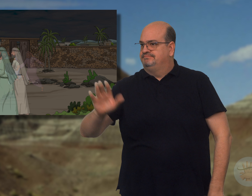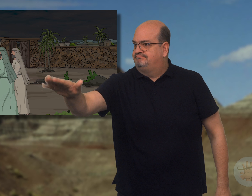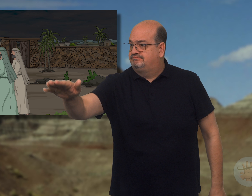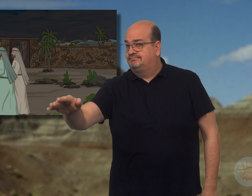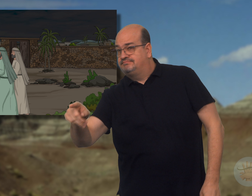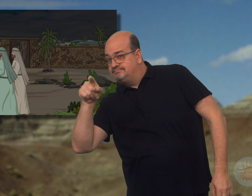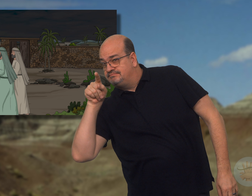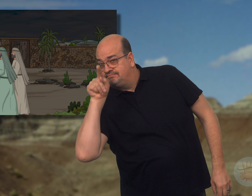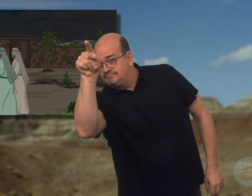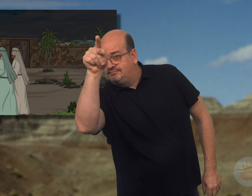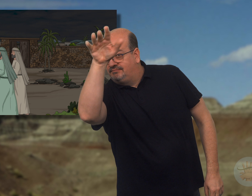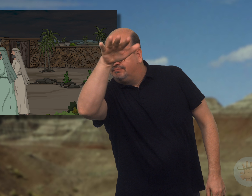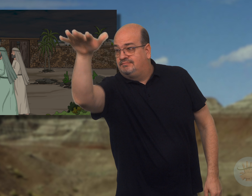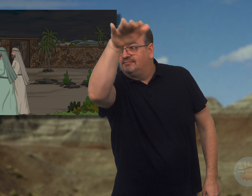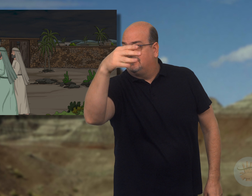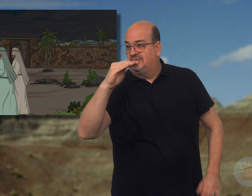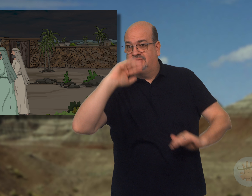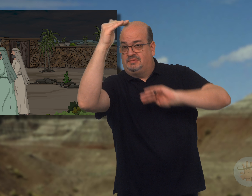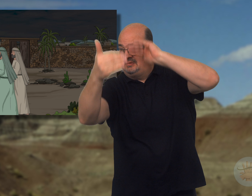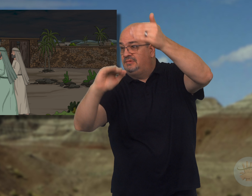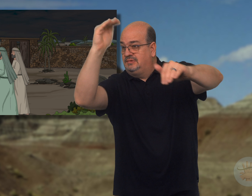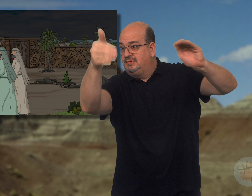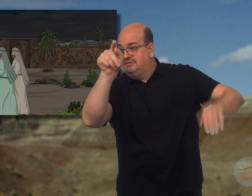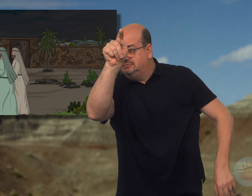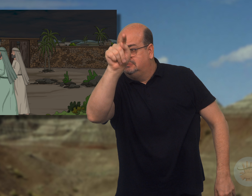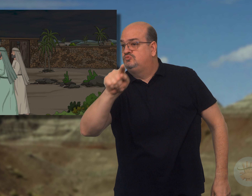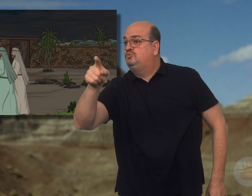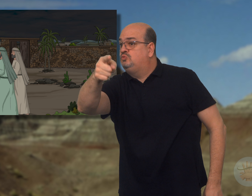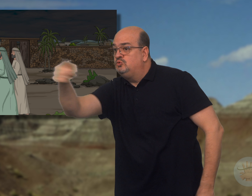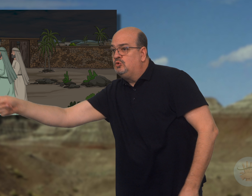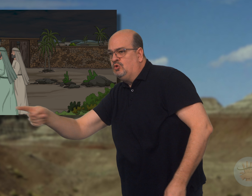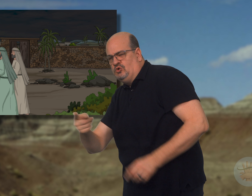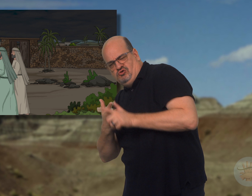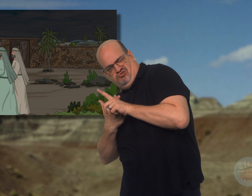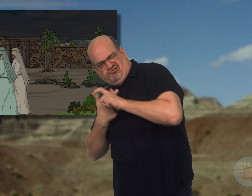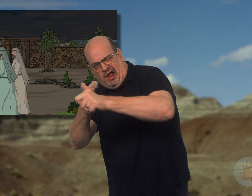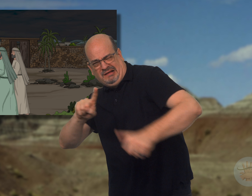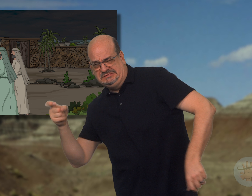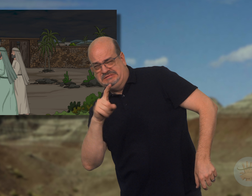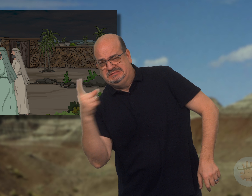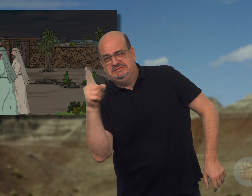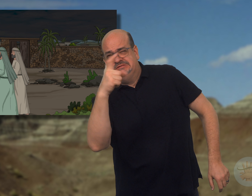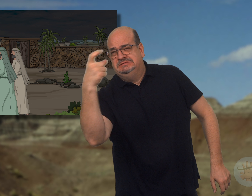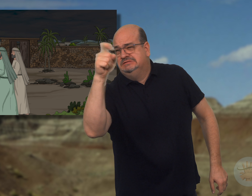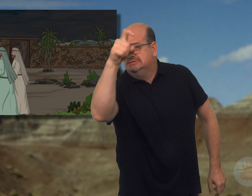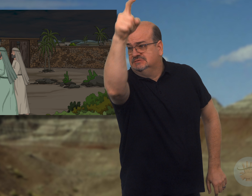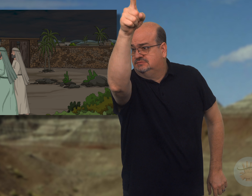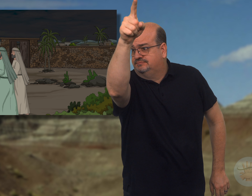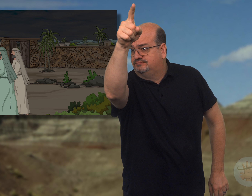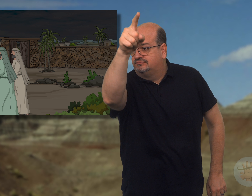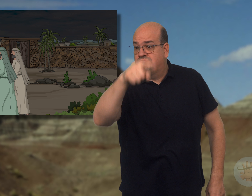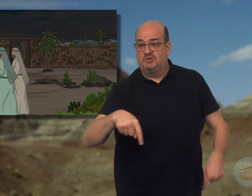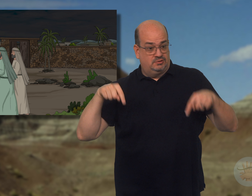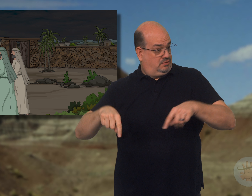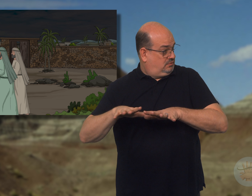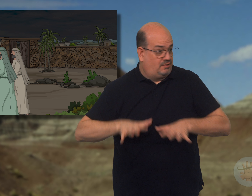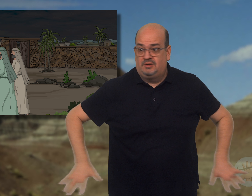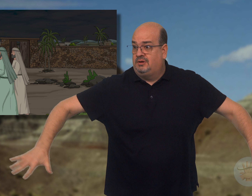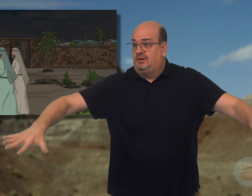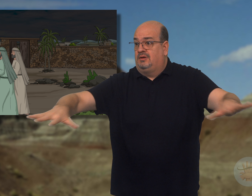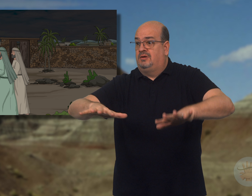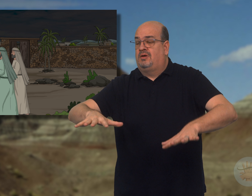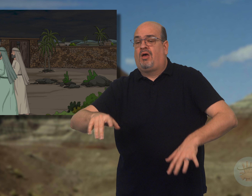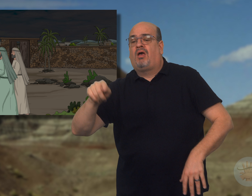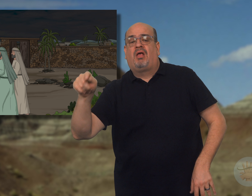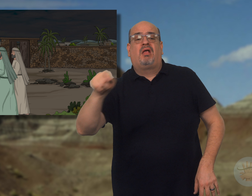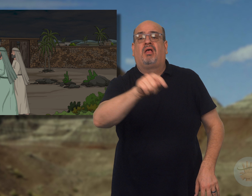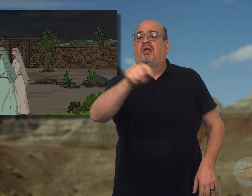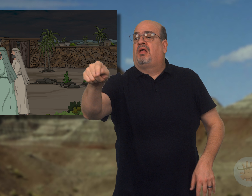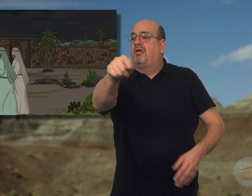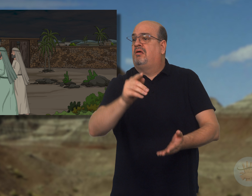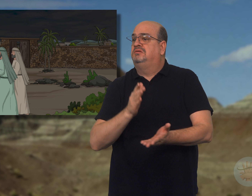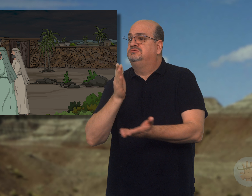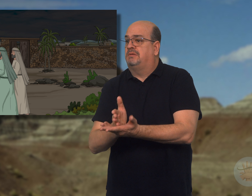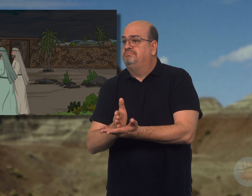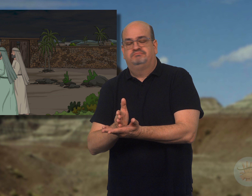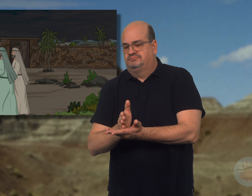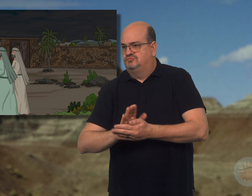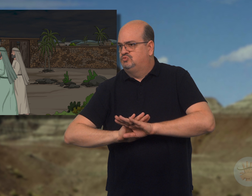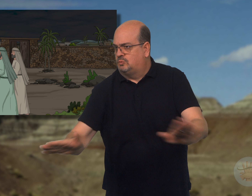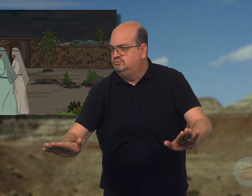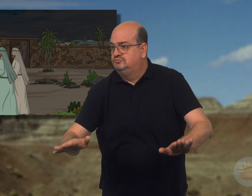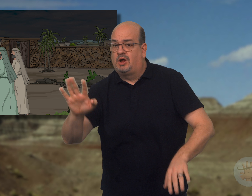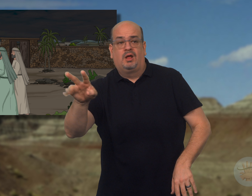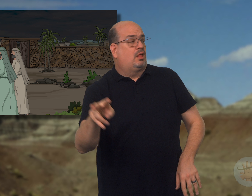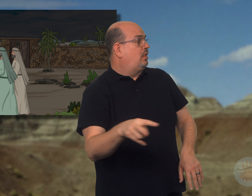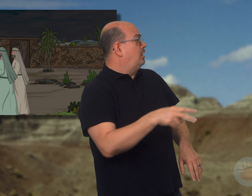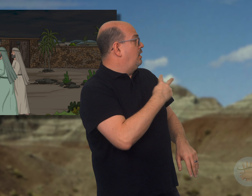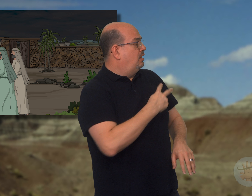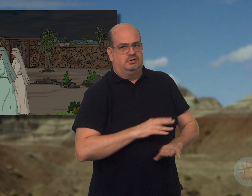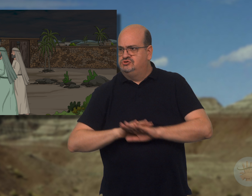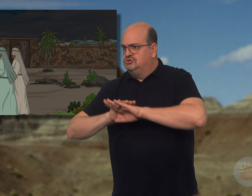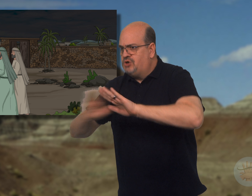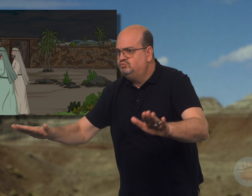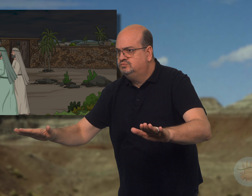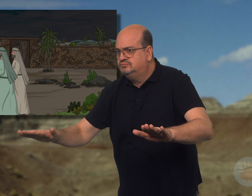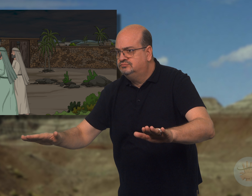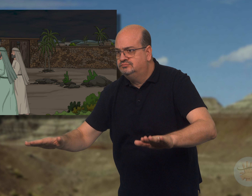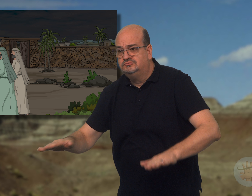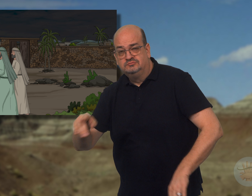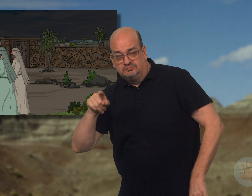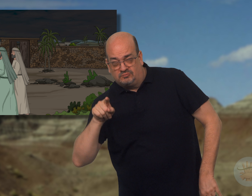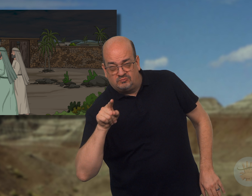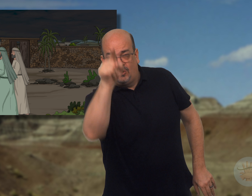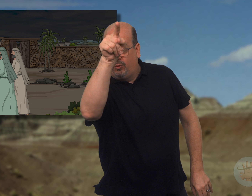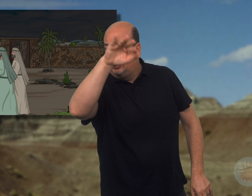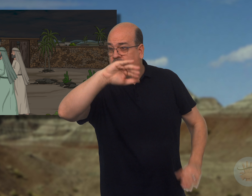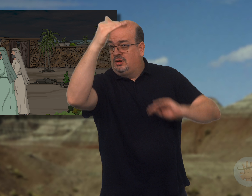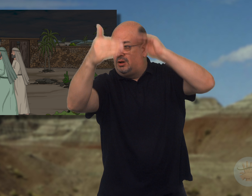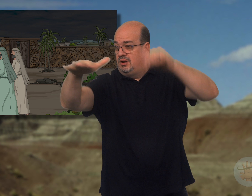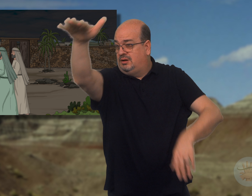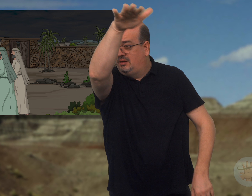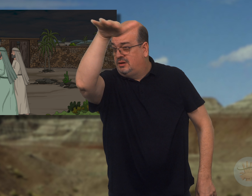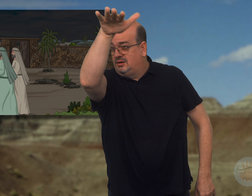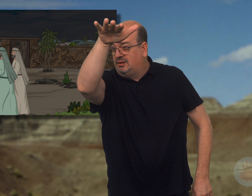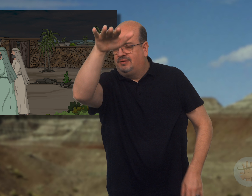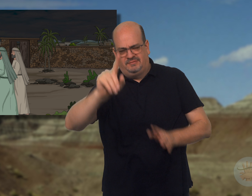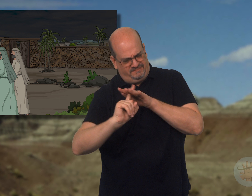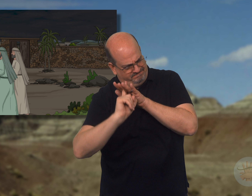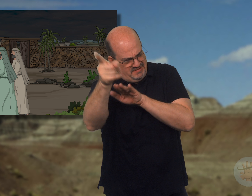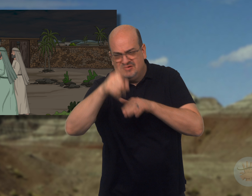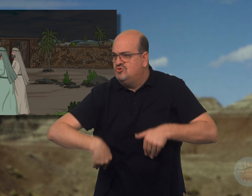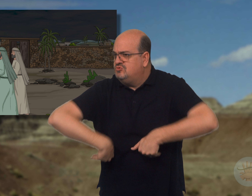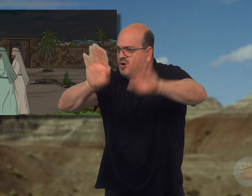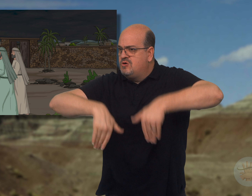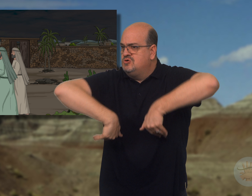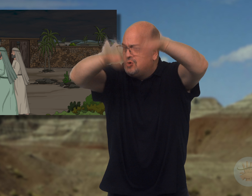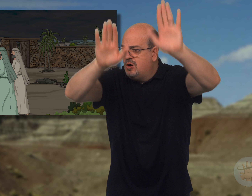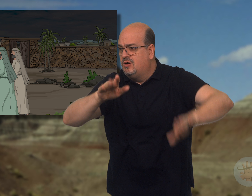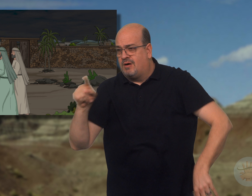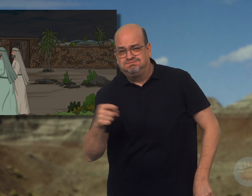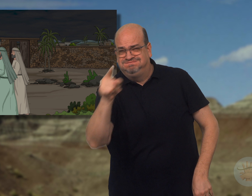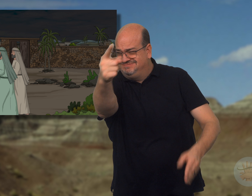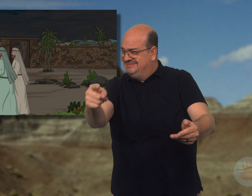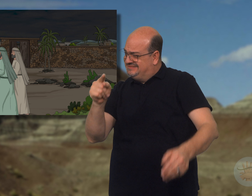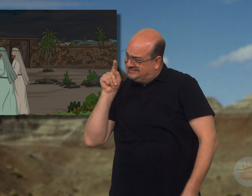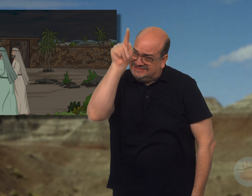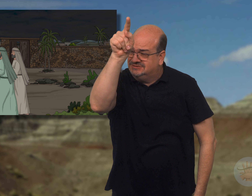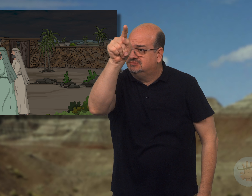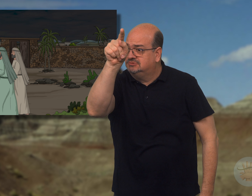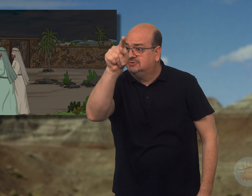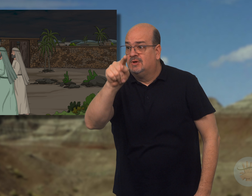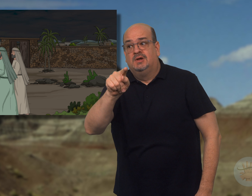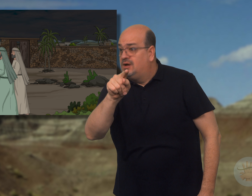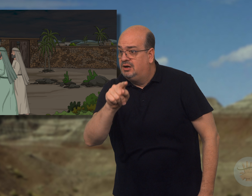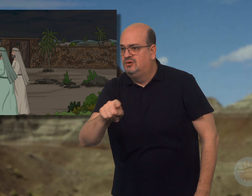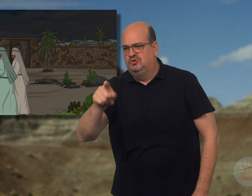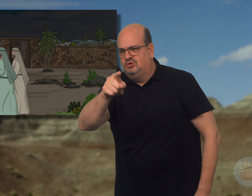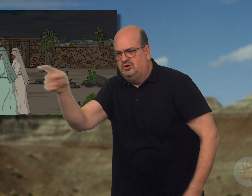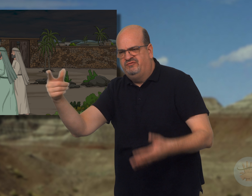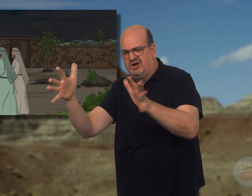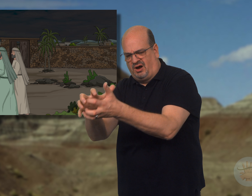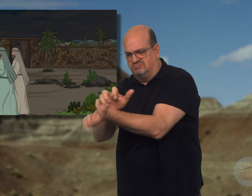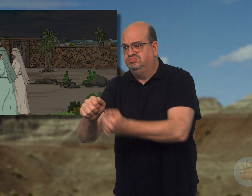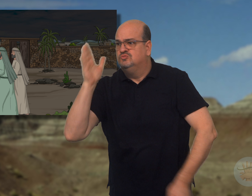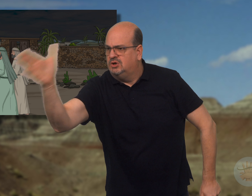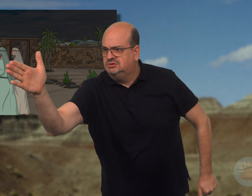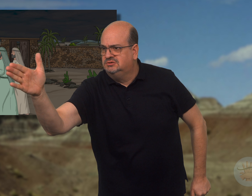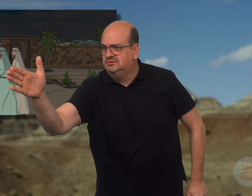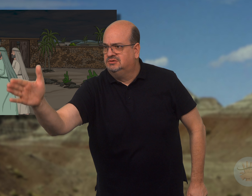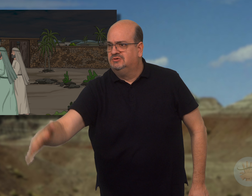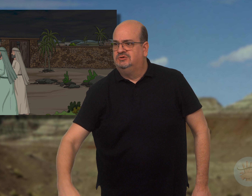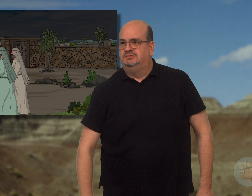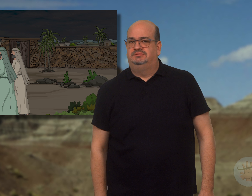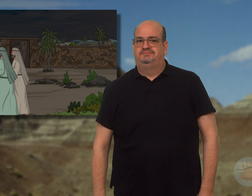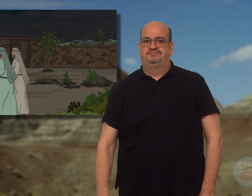As soon as the men had brought them out, one of them said, “Run for your lives! Do not look back, and do not stop anywhere on the plain!